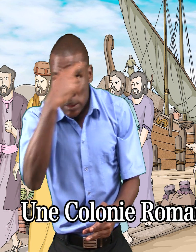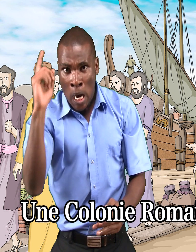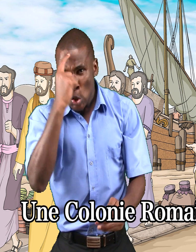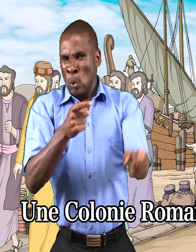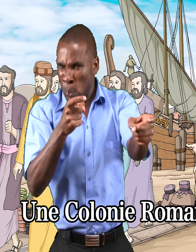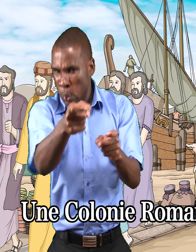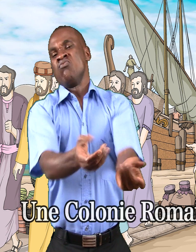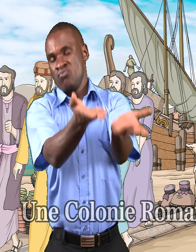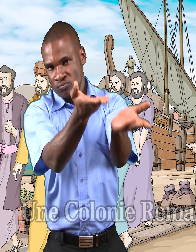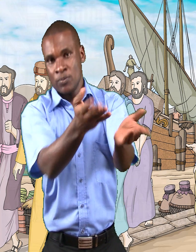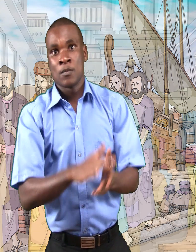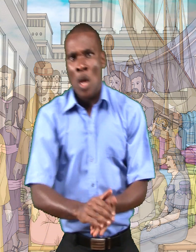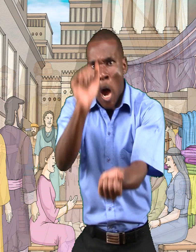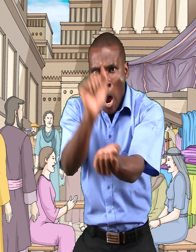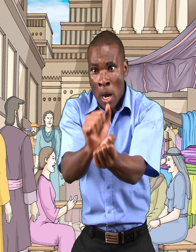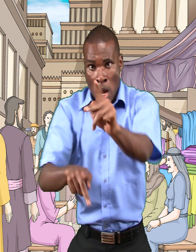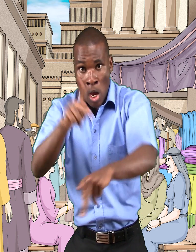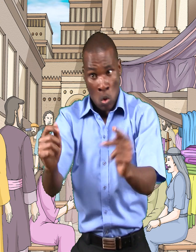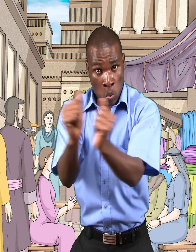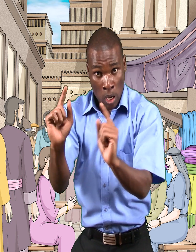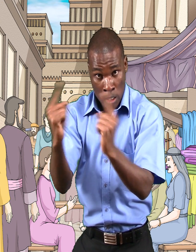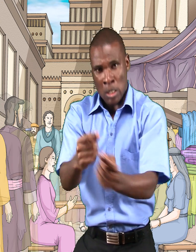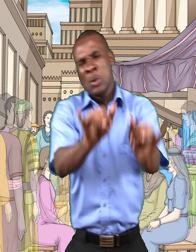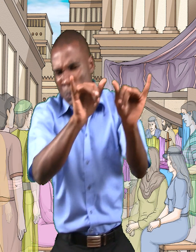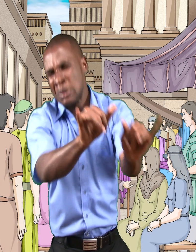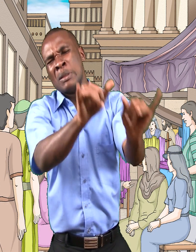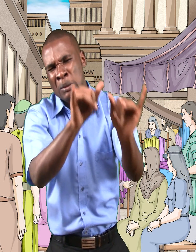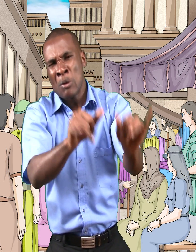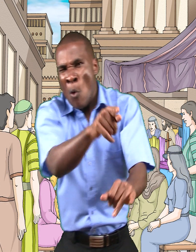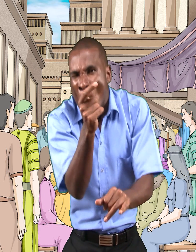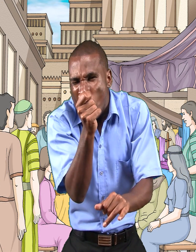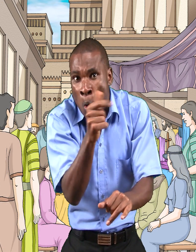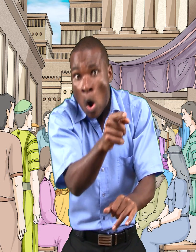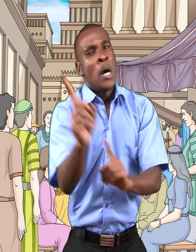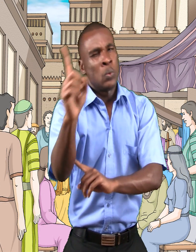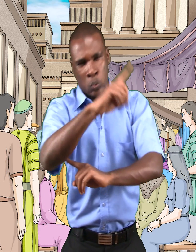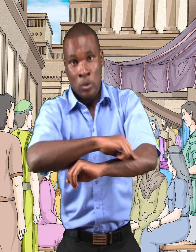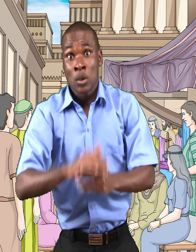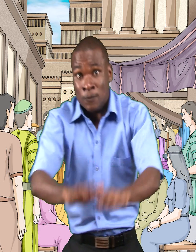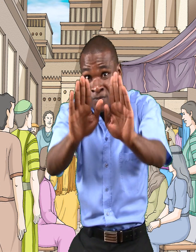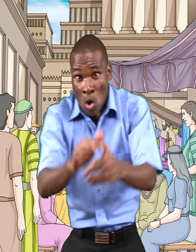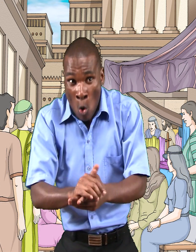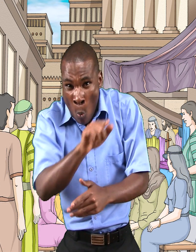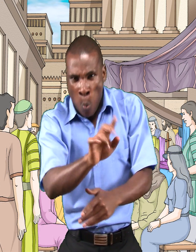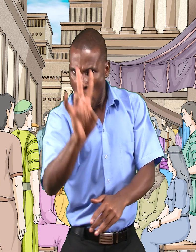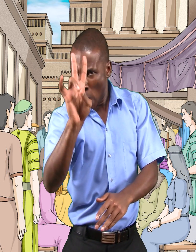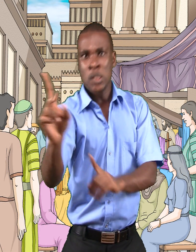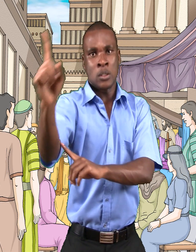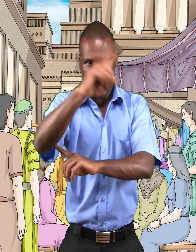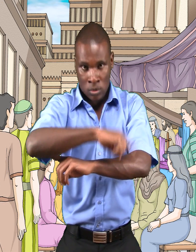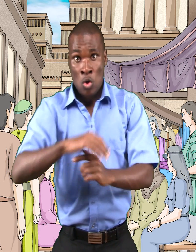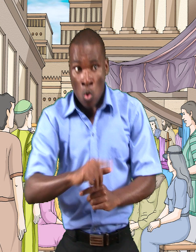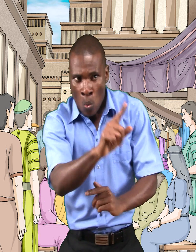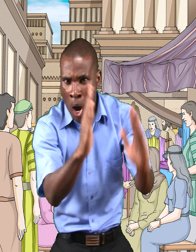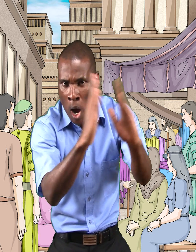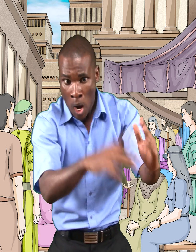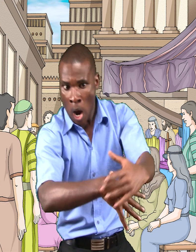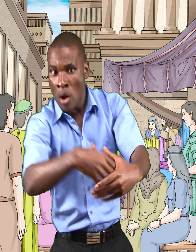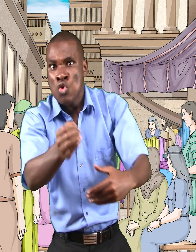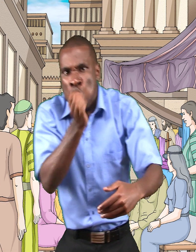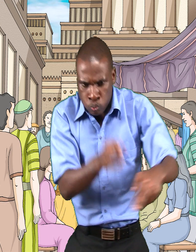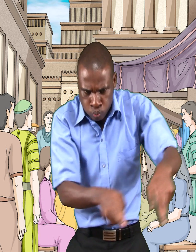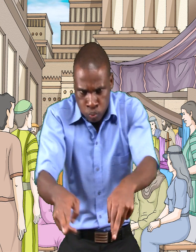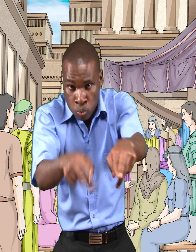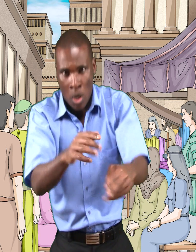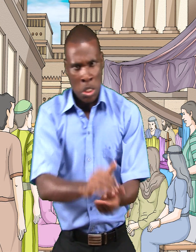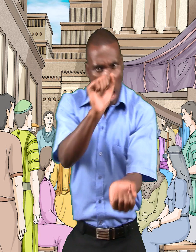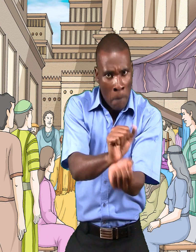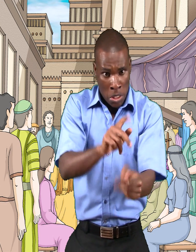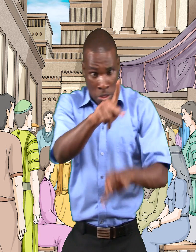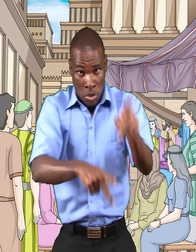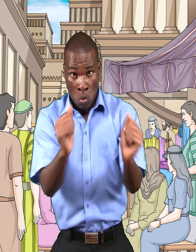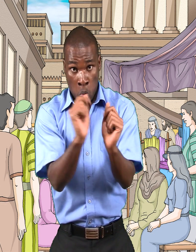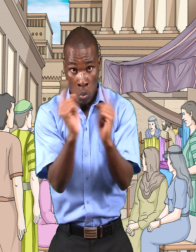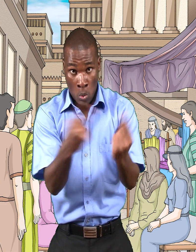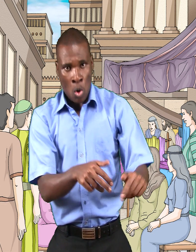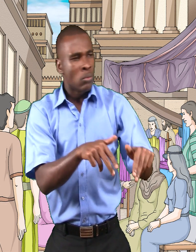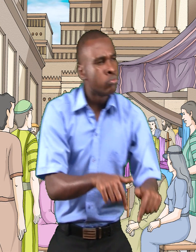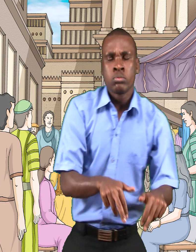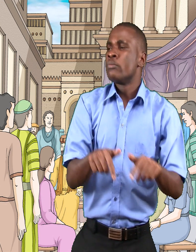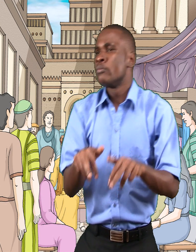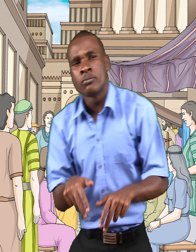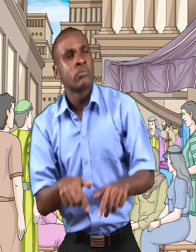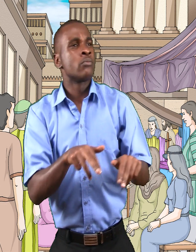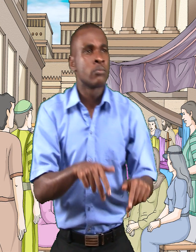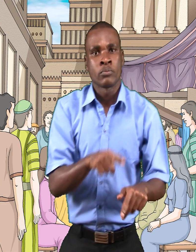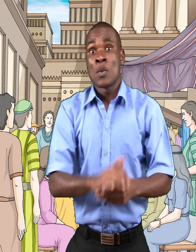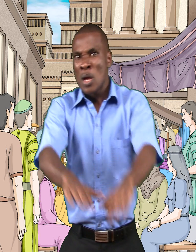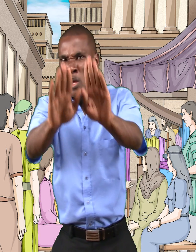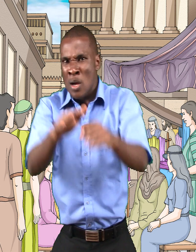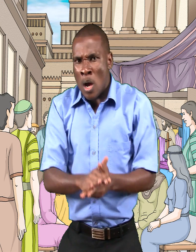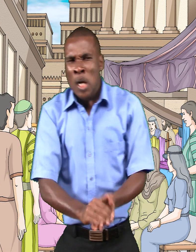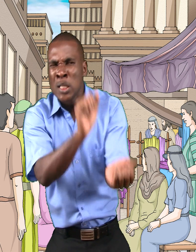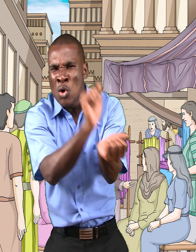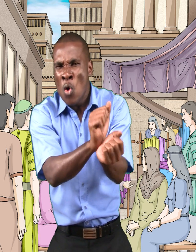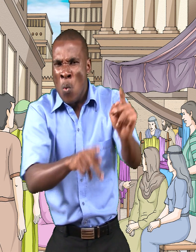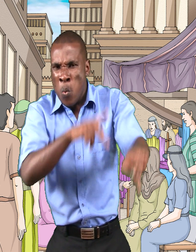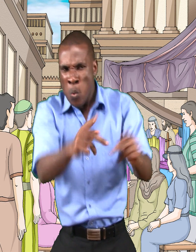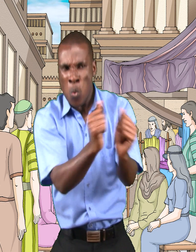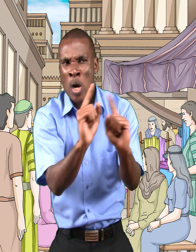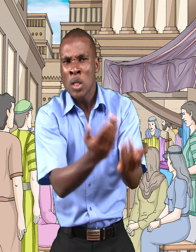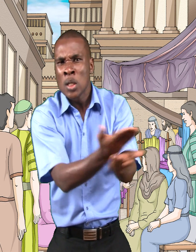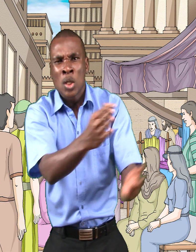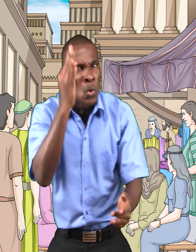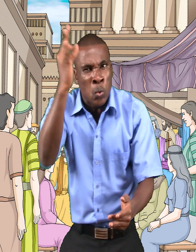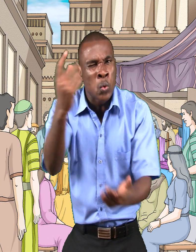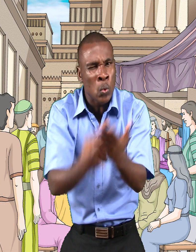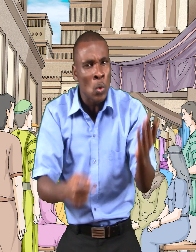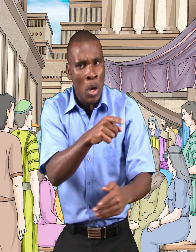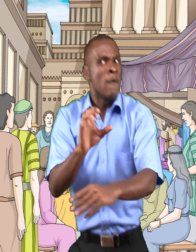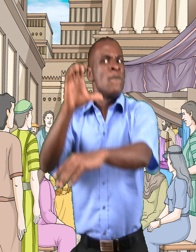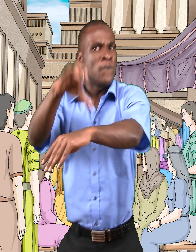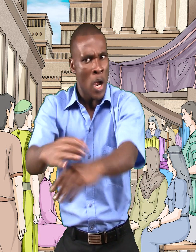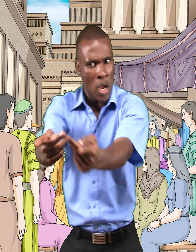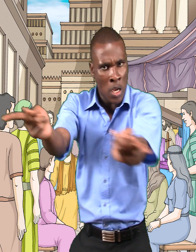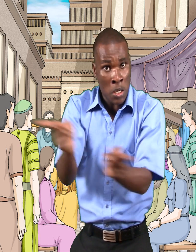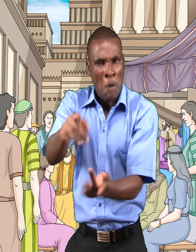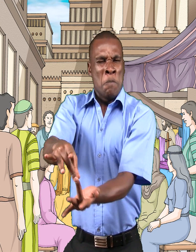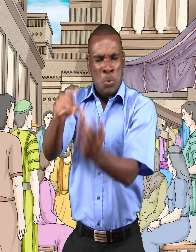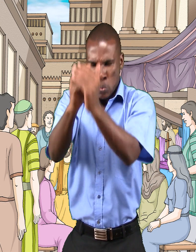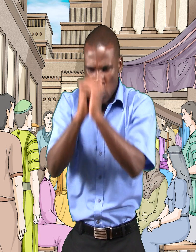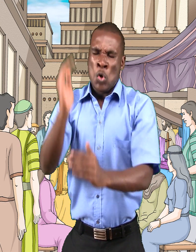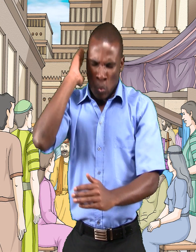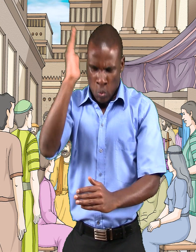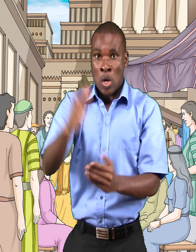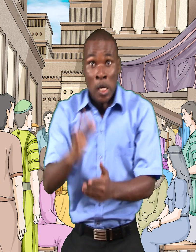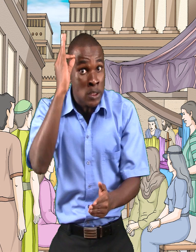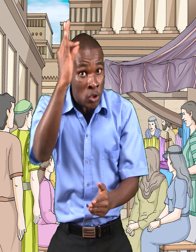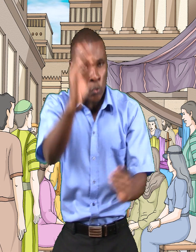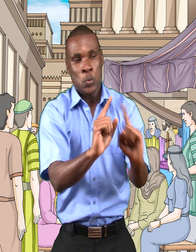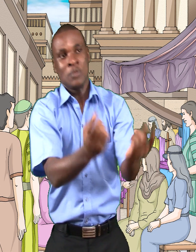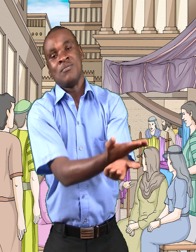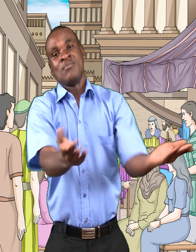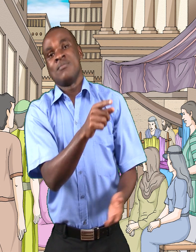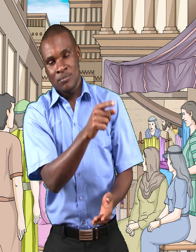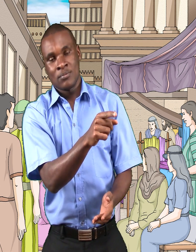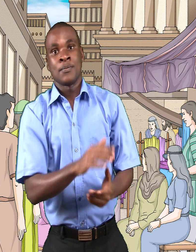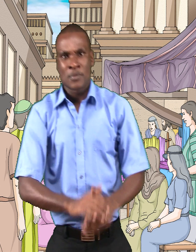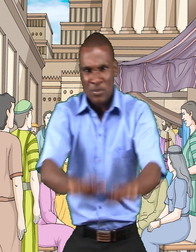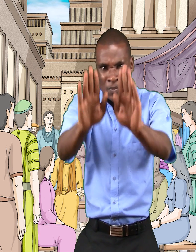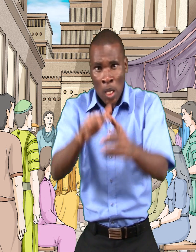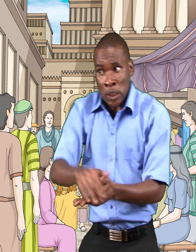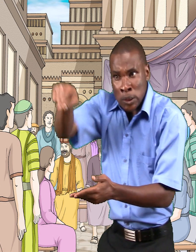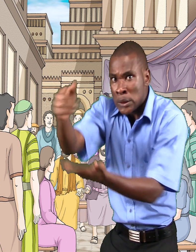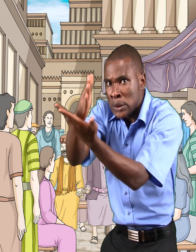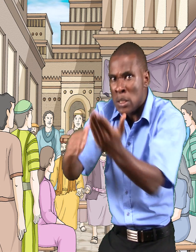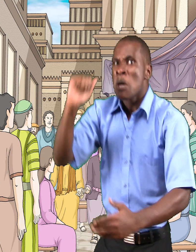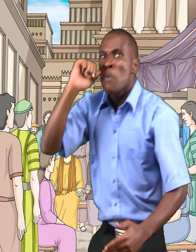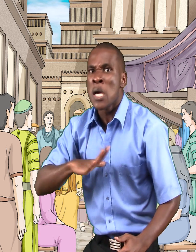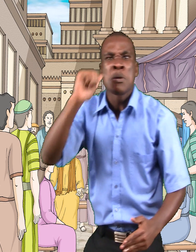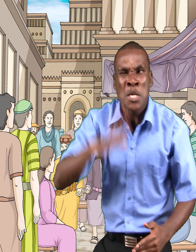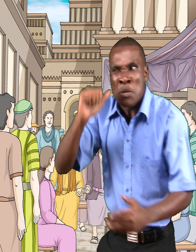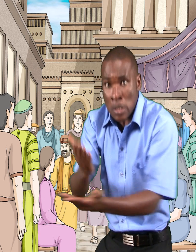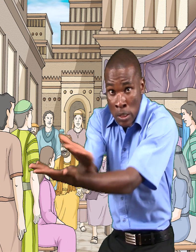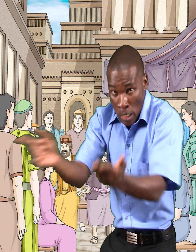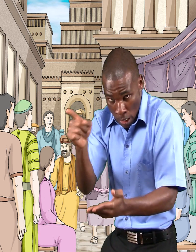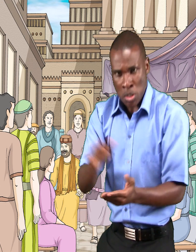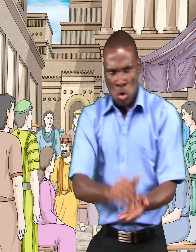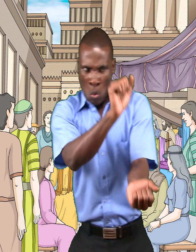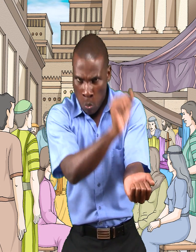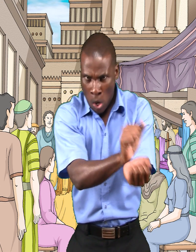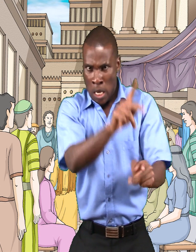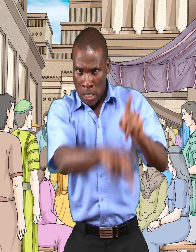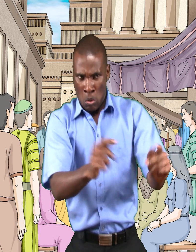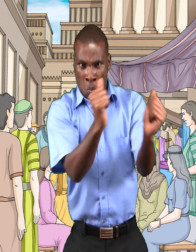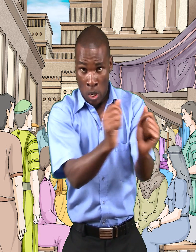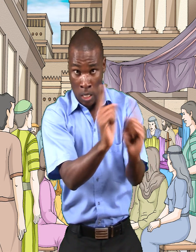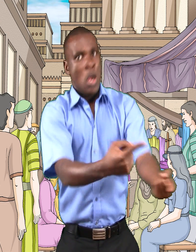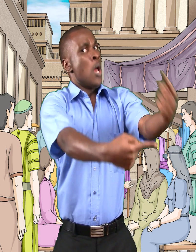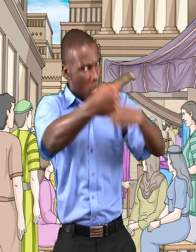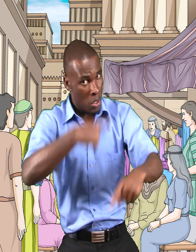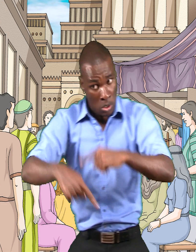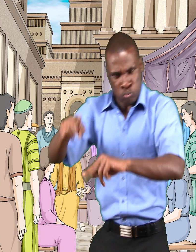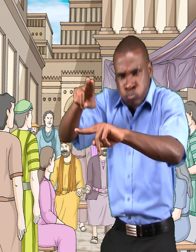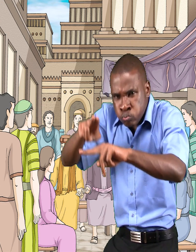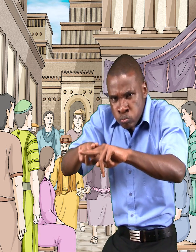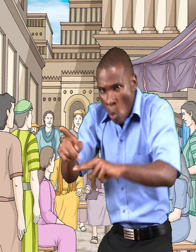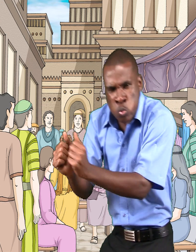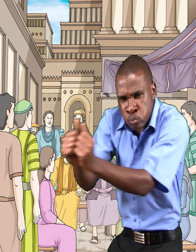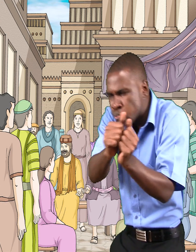And we stayed there several days. On the Sabbath we went outside the city gate along the river, where it was customary to find a place of prayer.